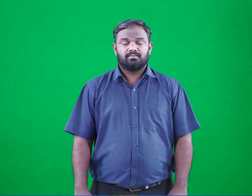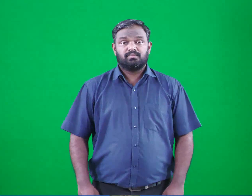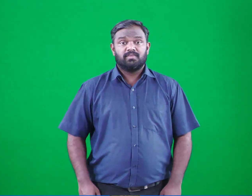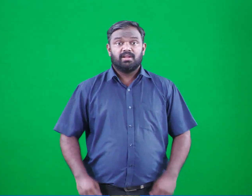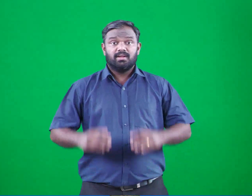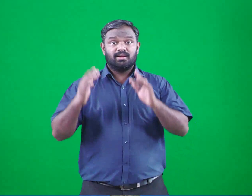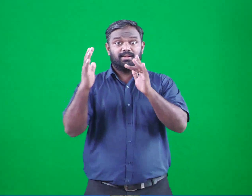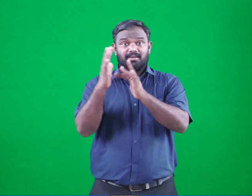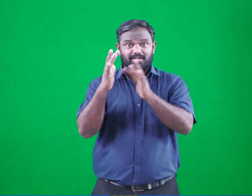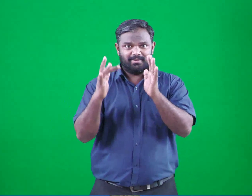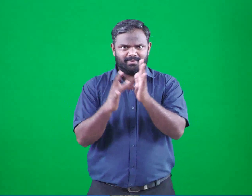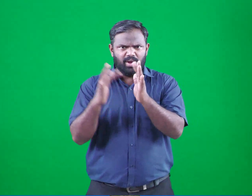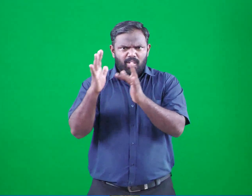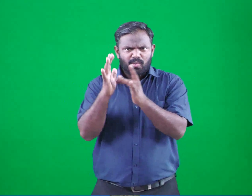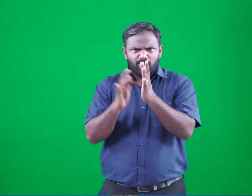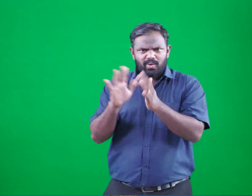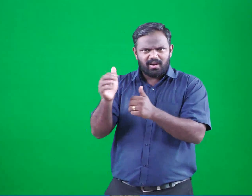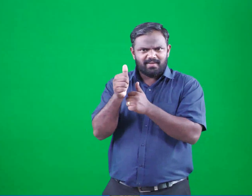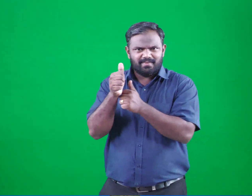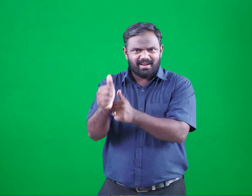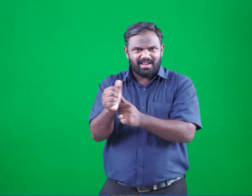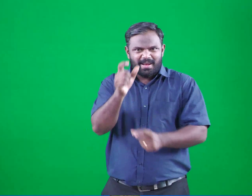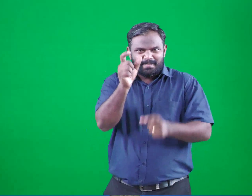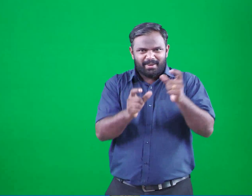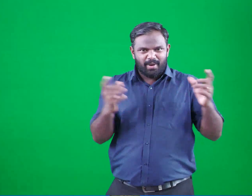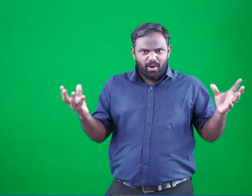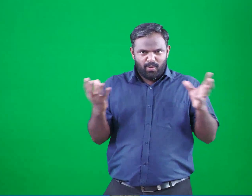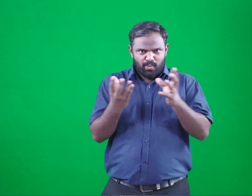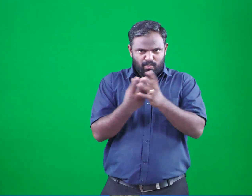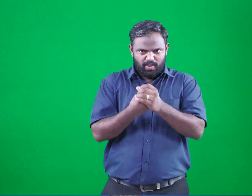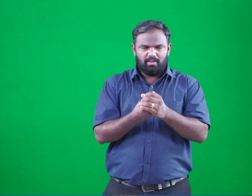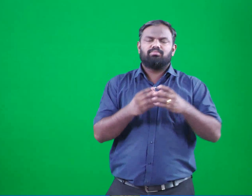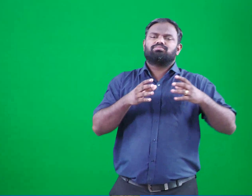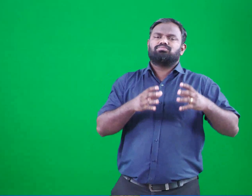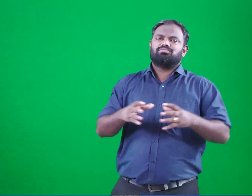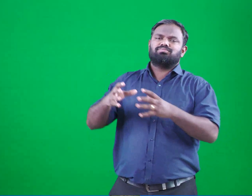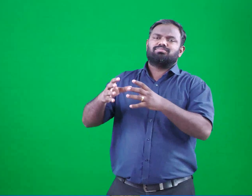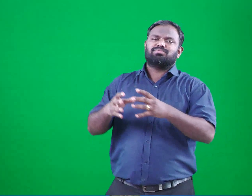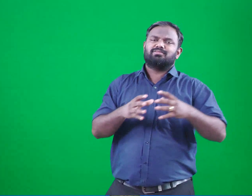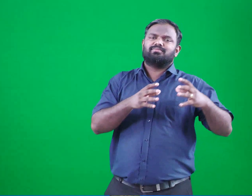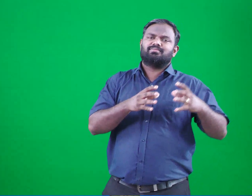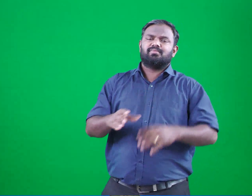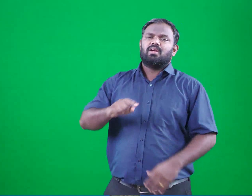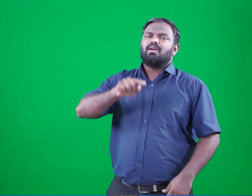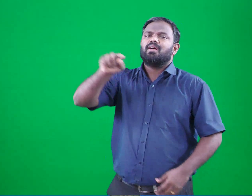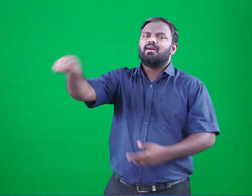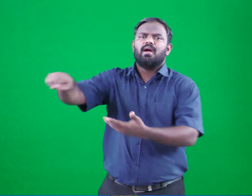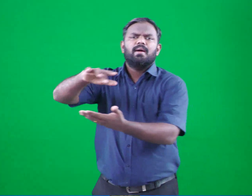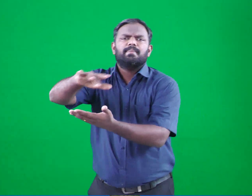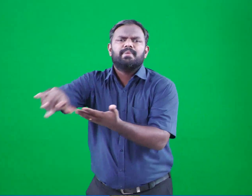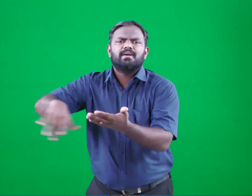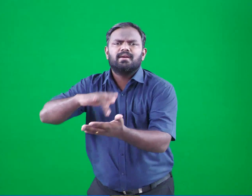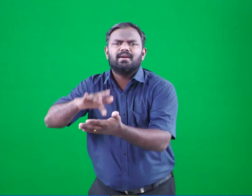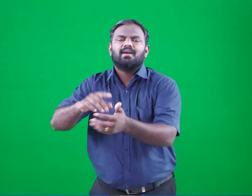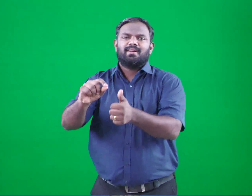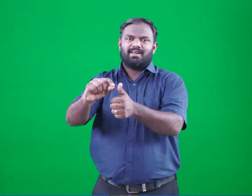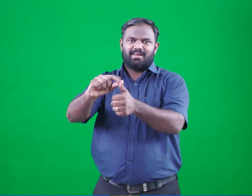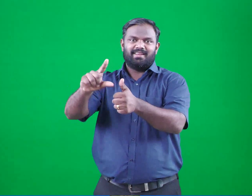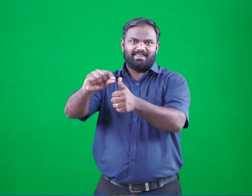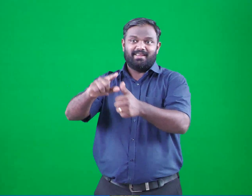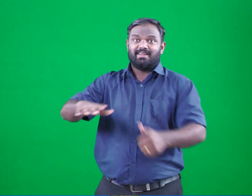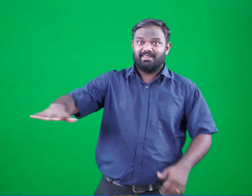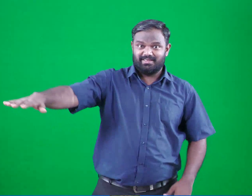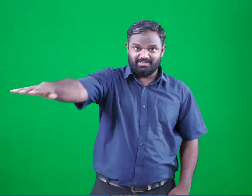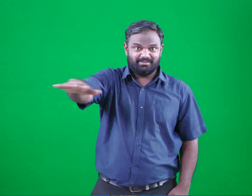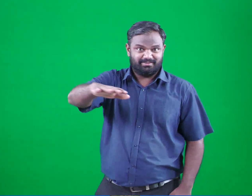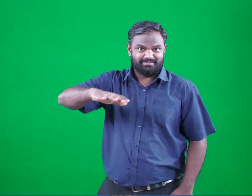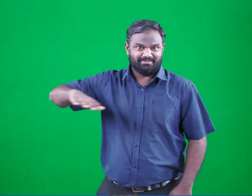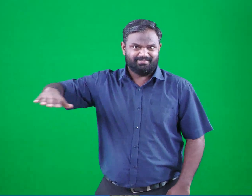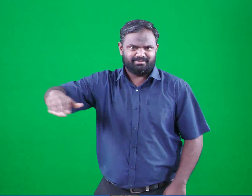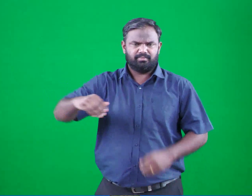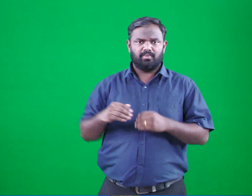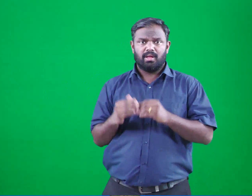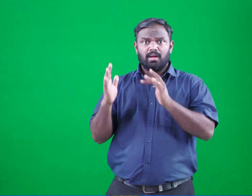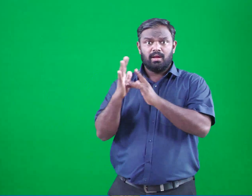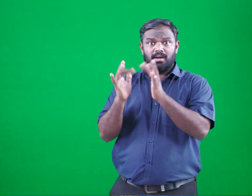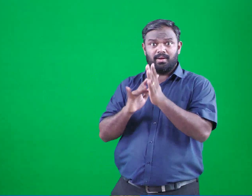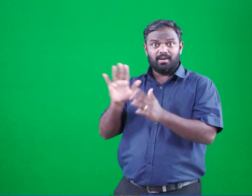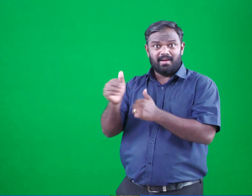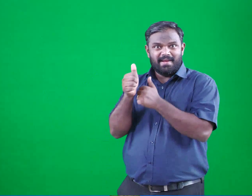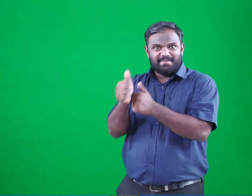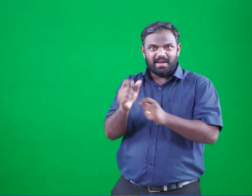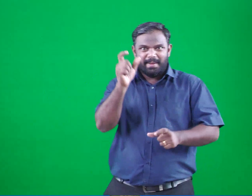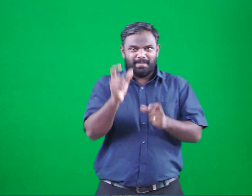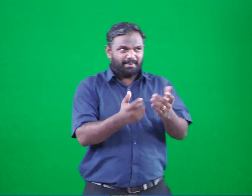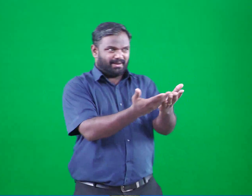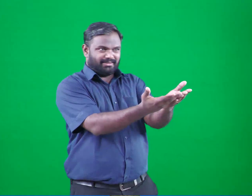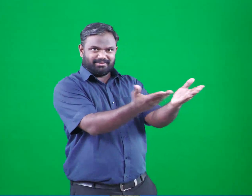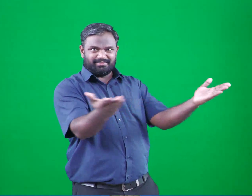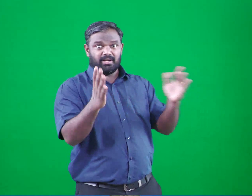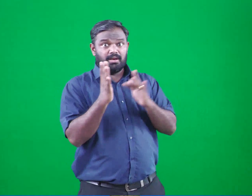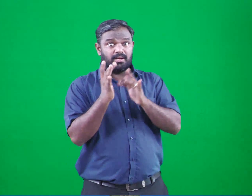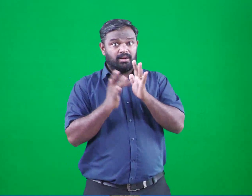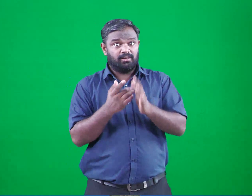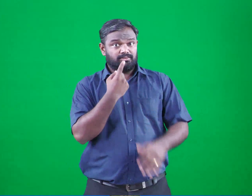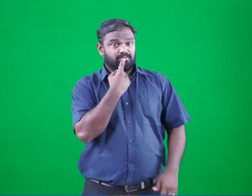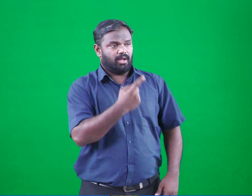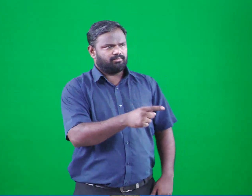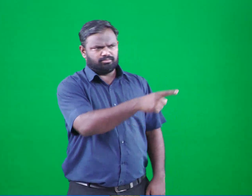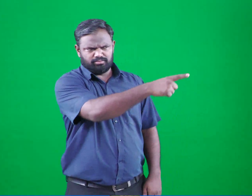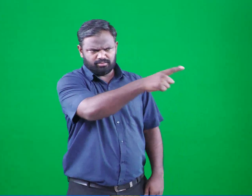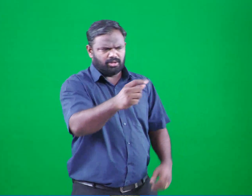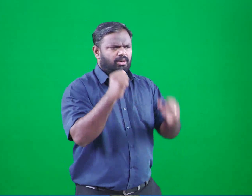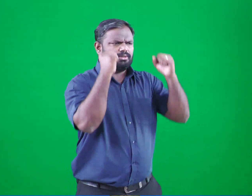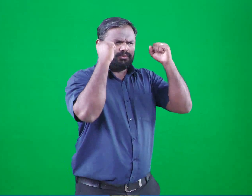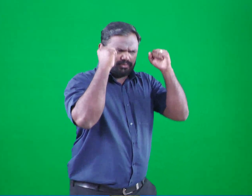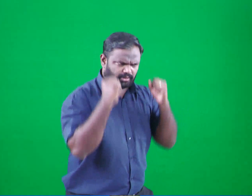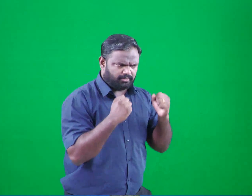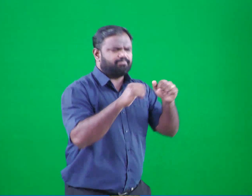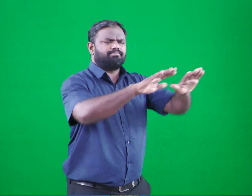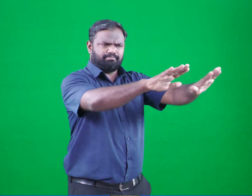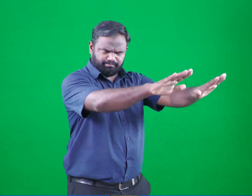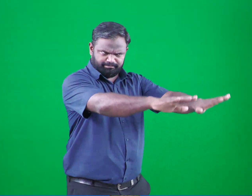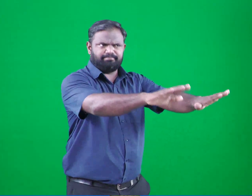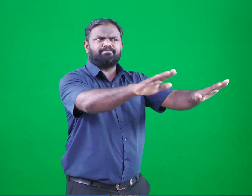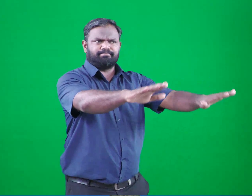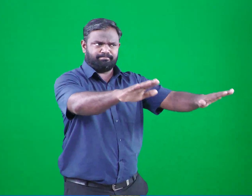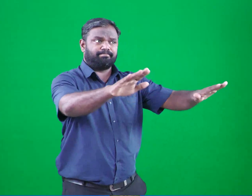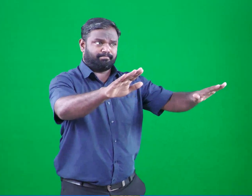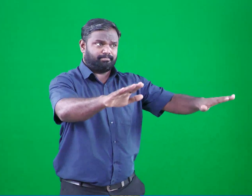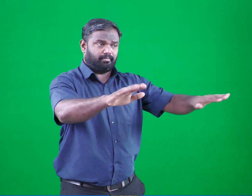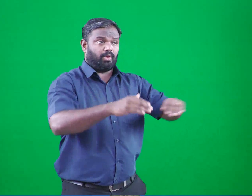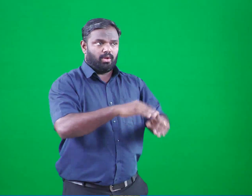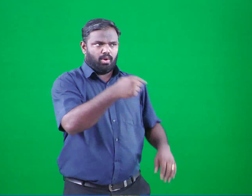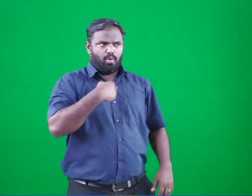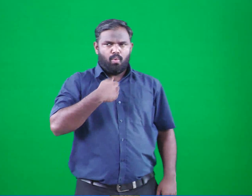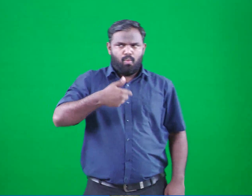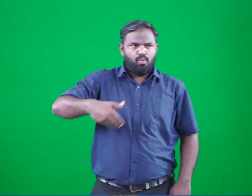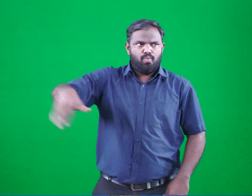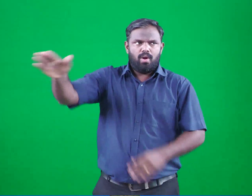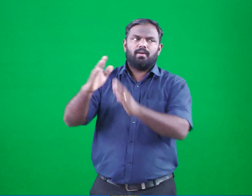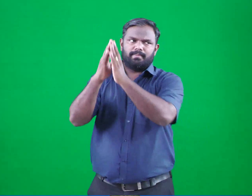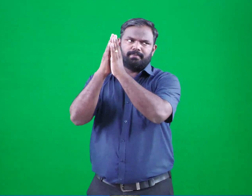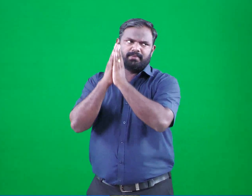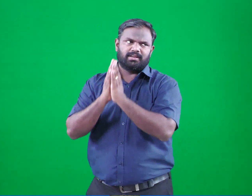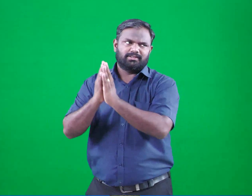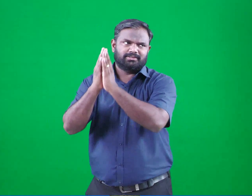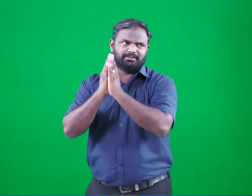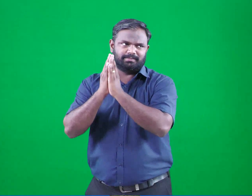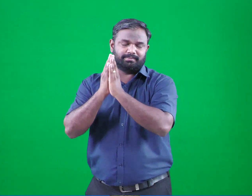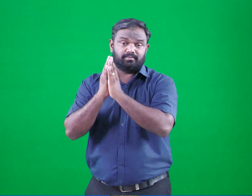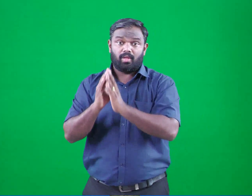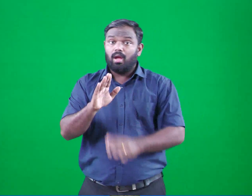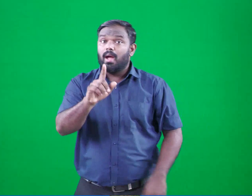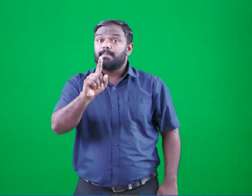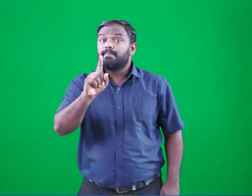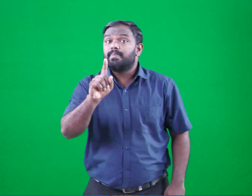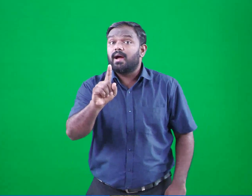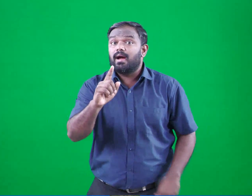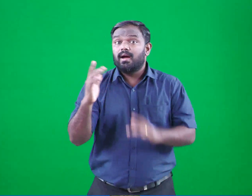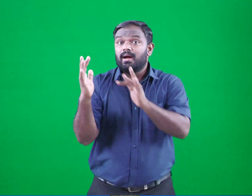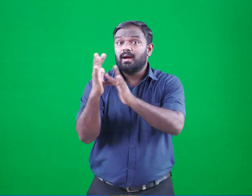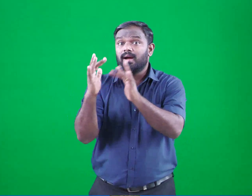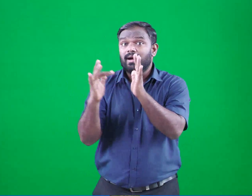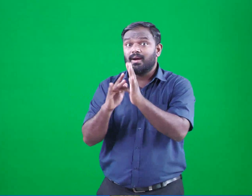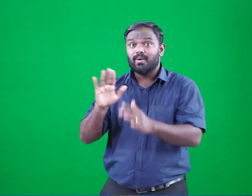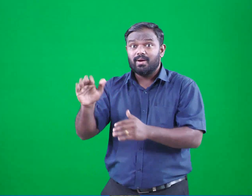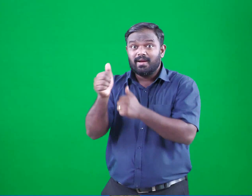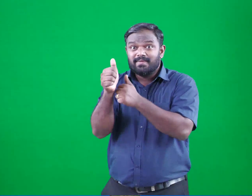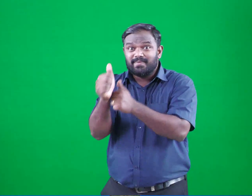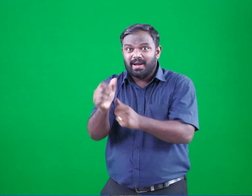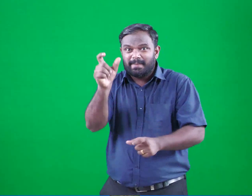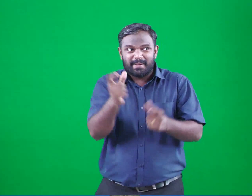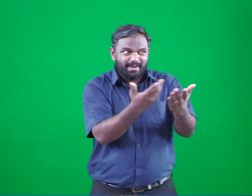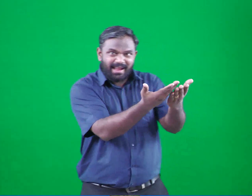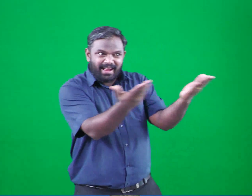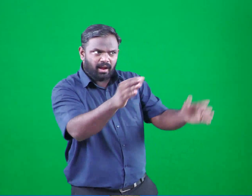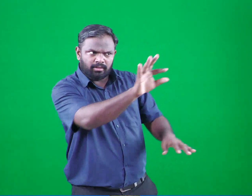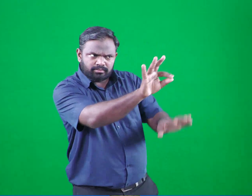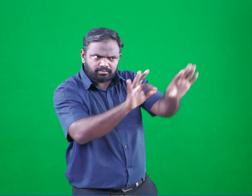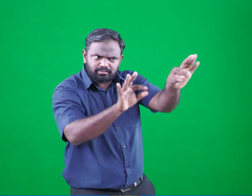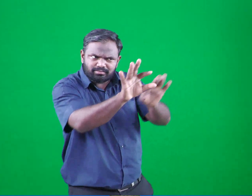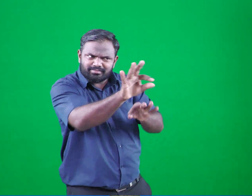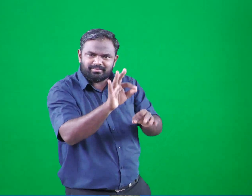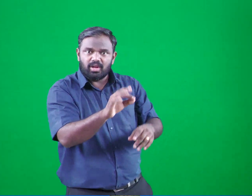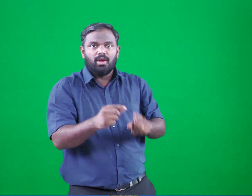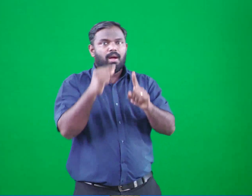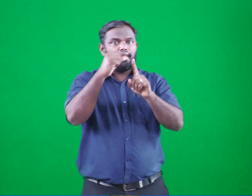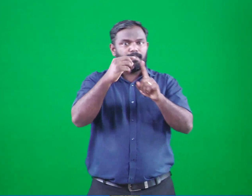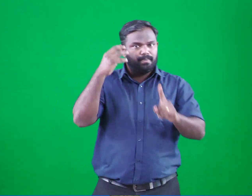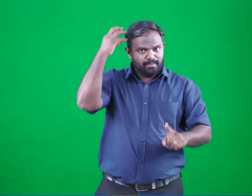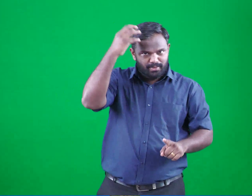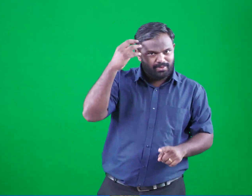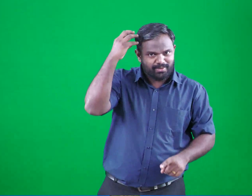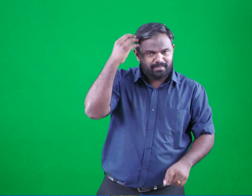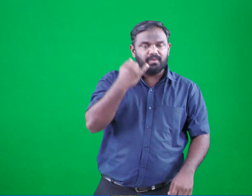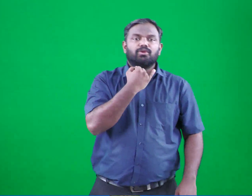Then they came to a place called Gethsemane, and Jesus told His disciples, "Sit here while I pray."